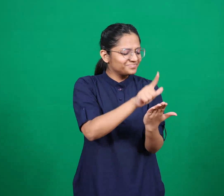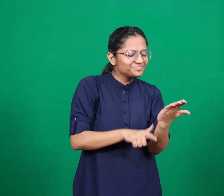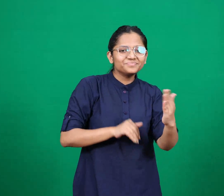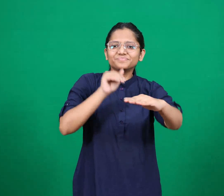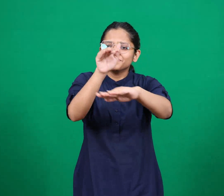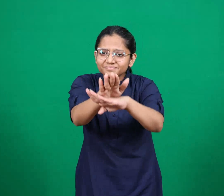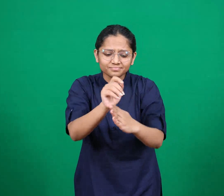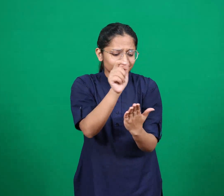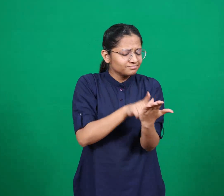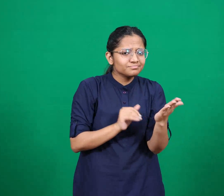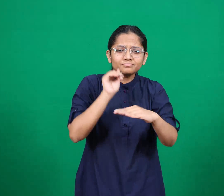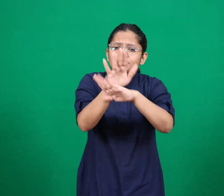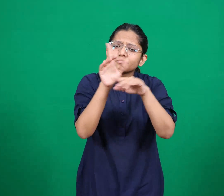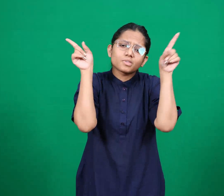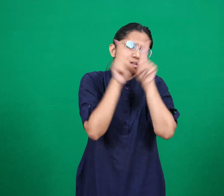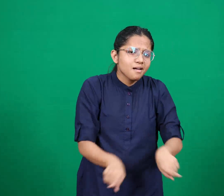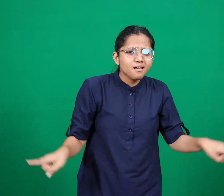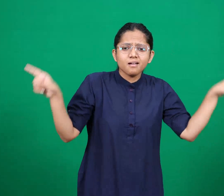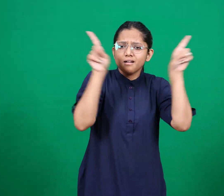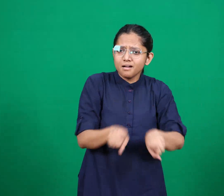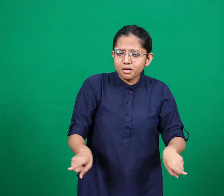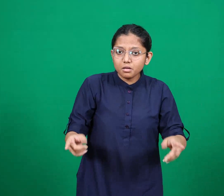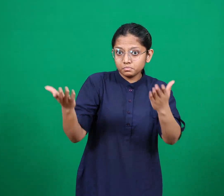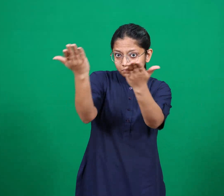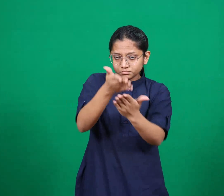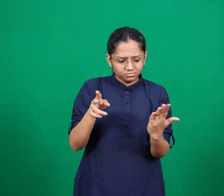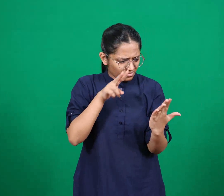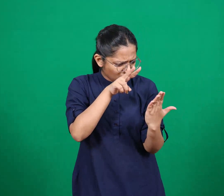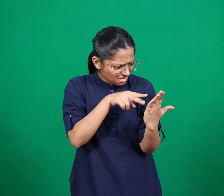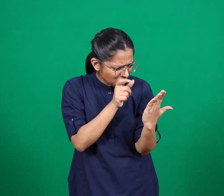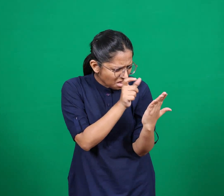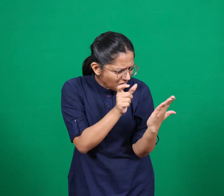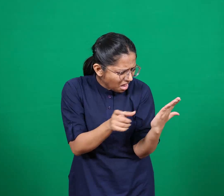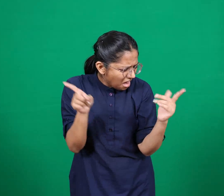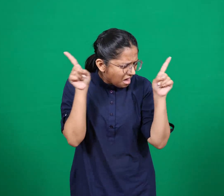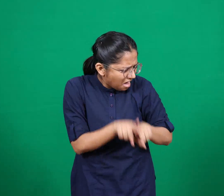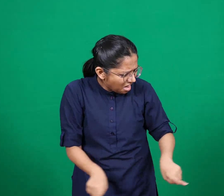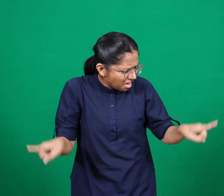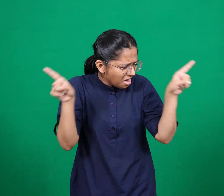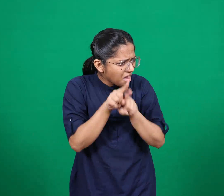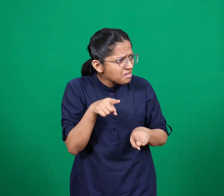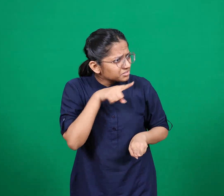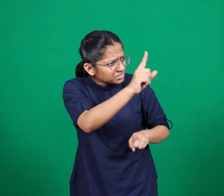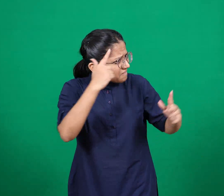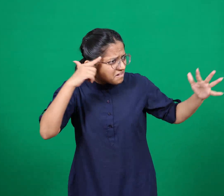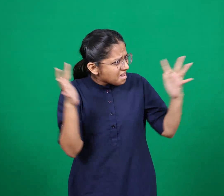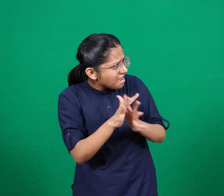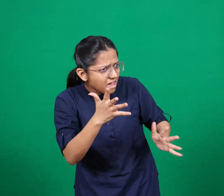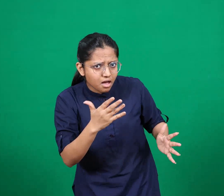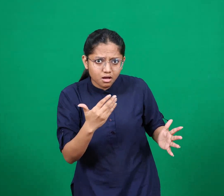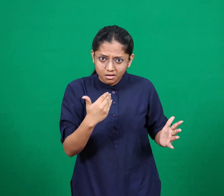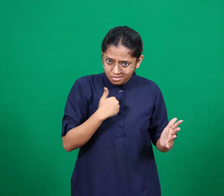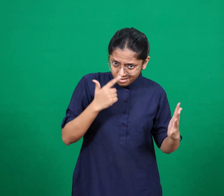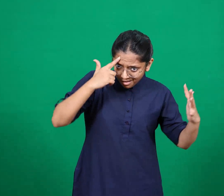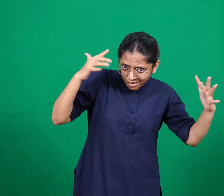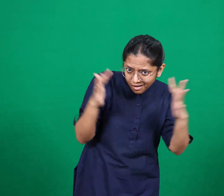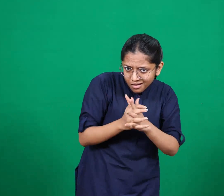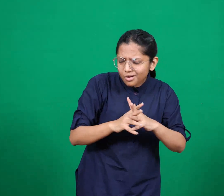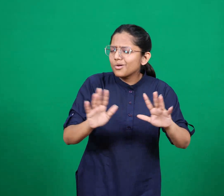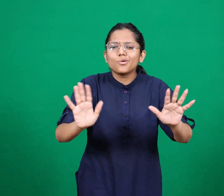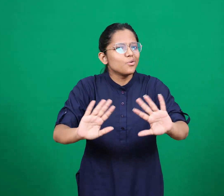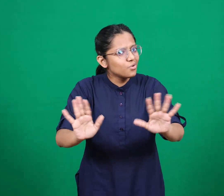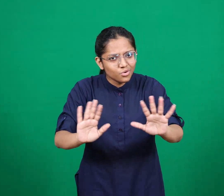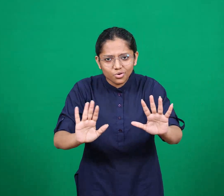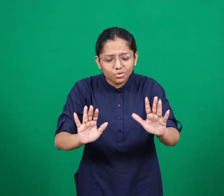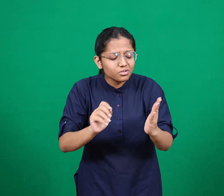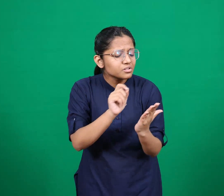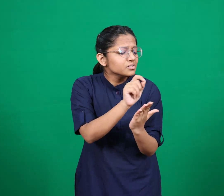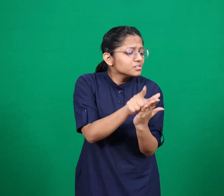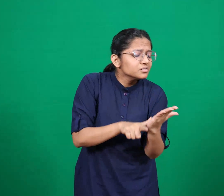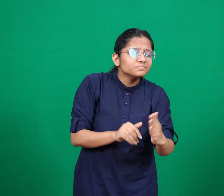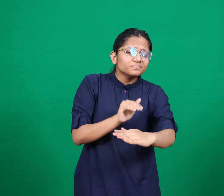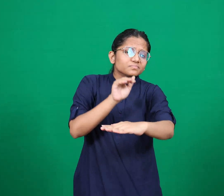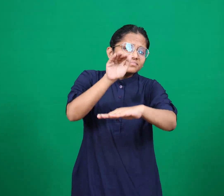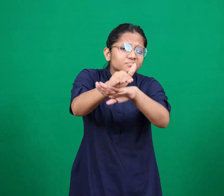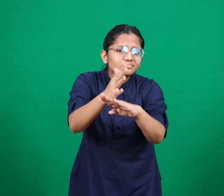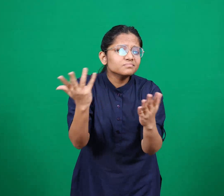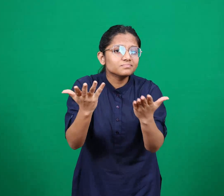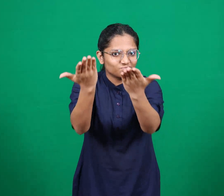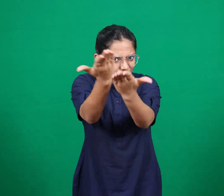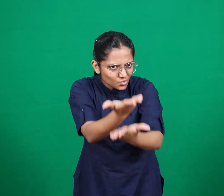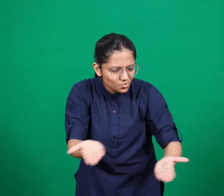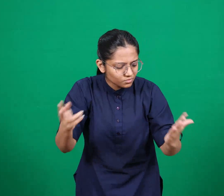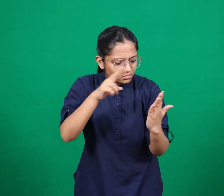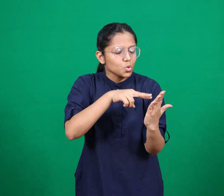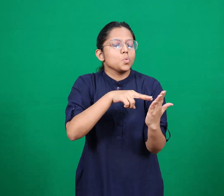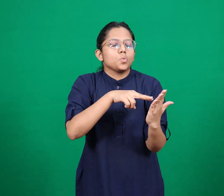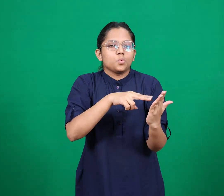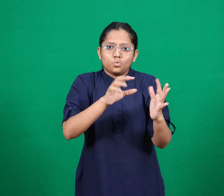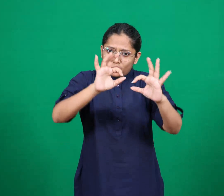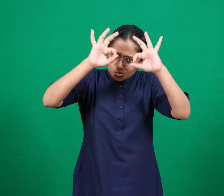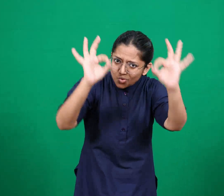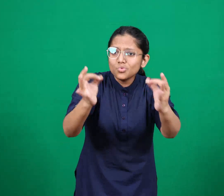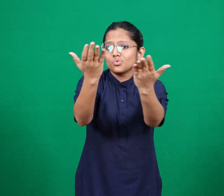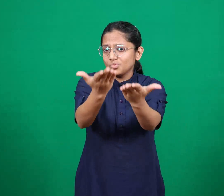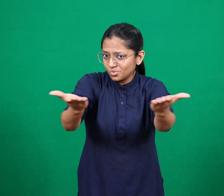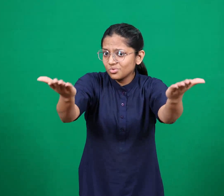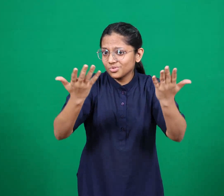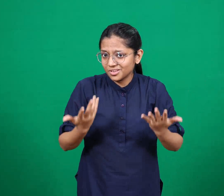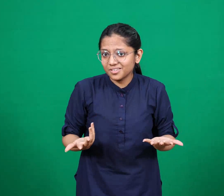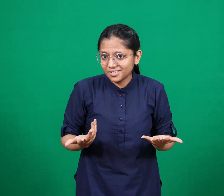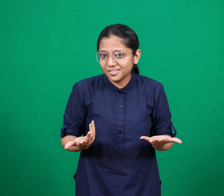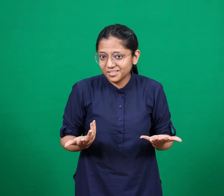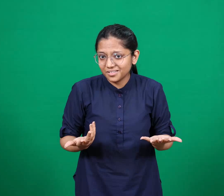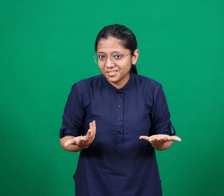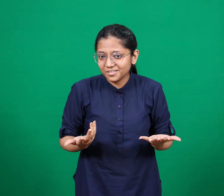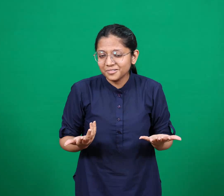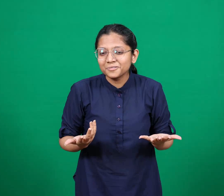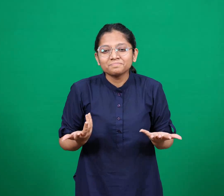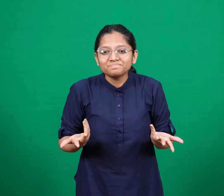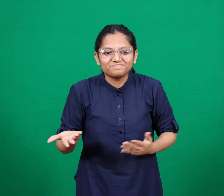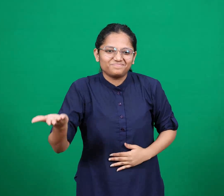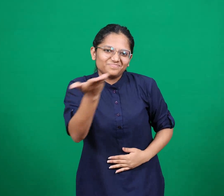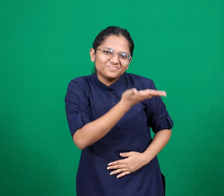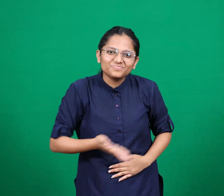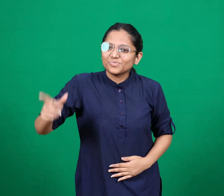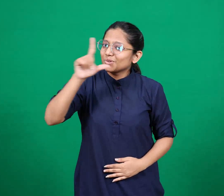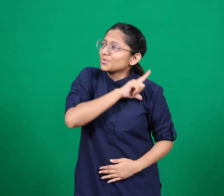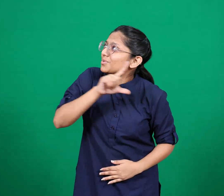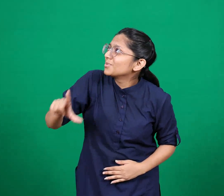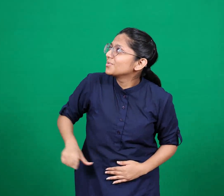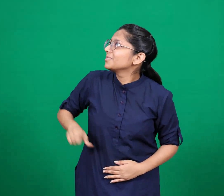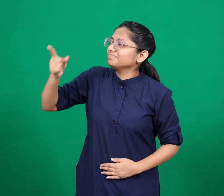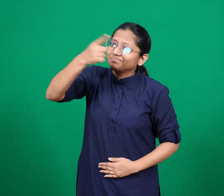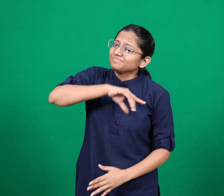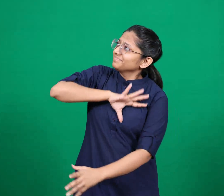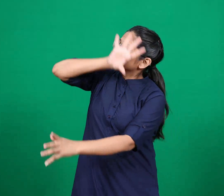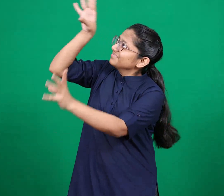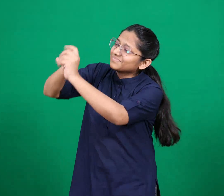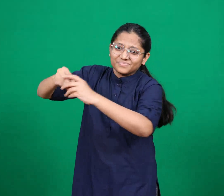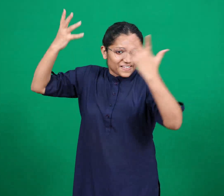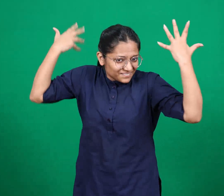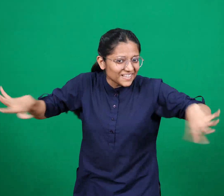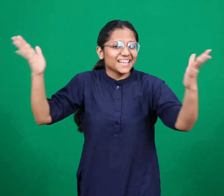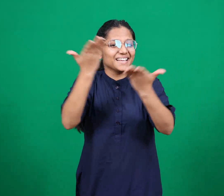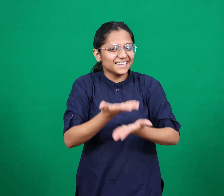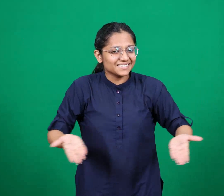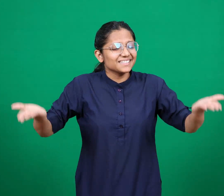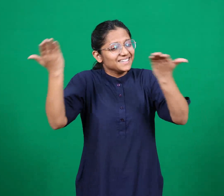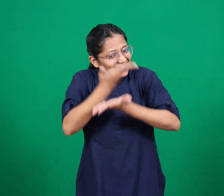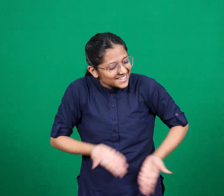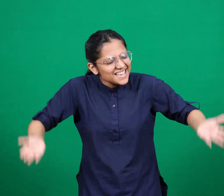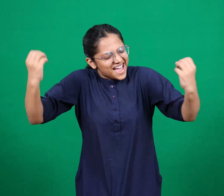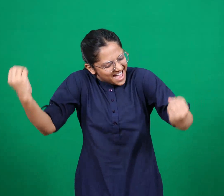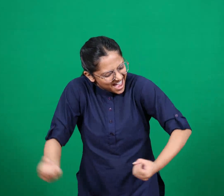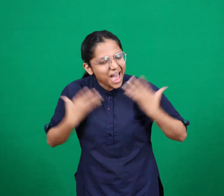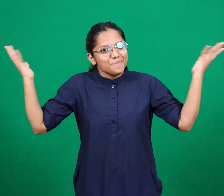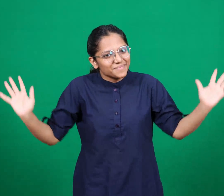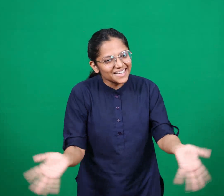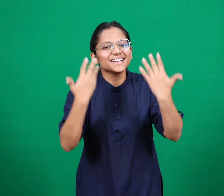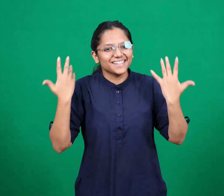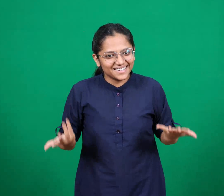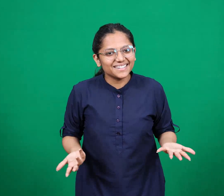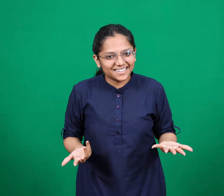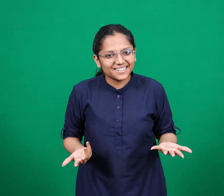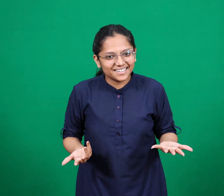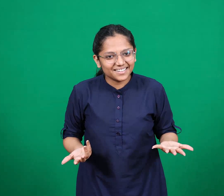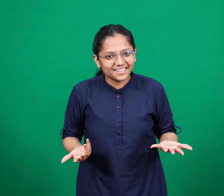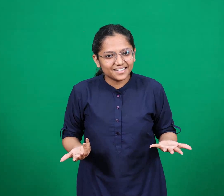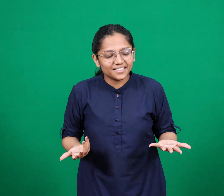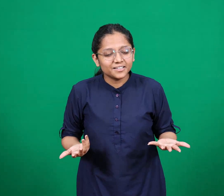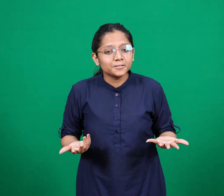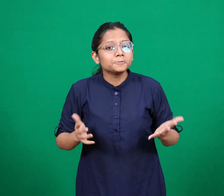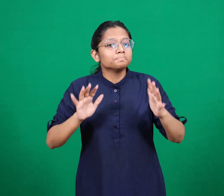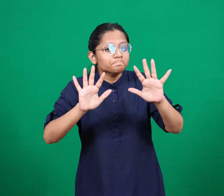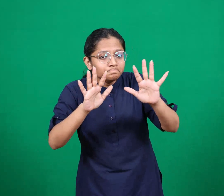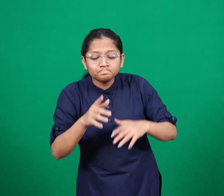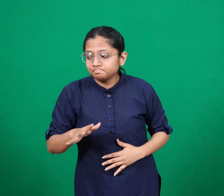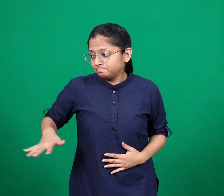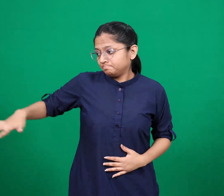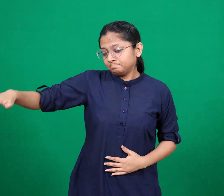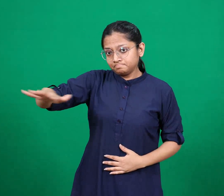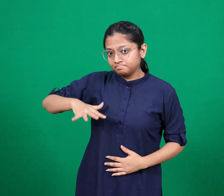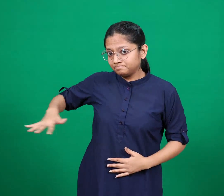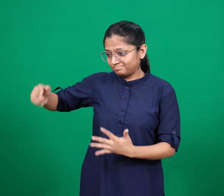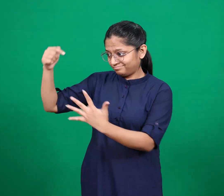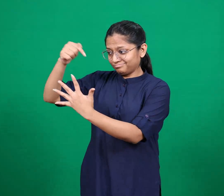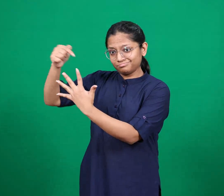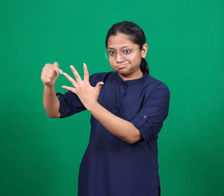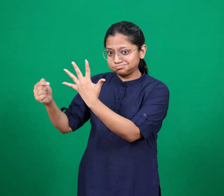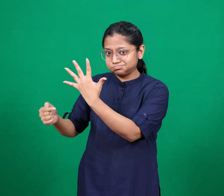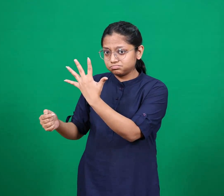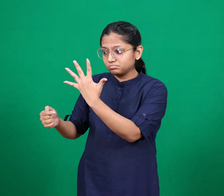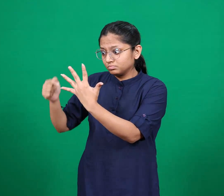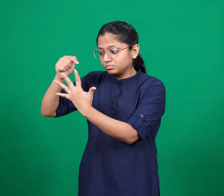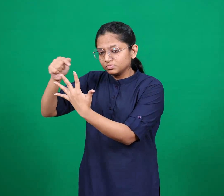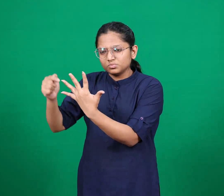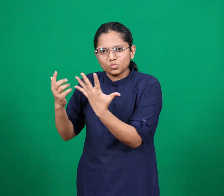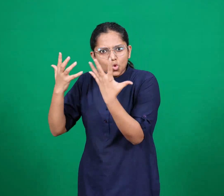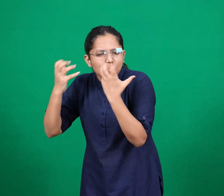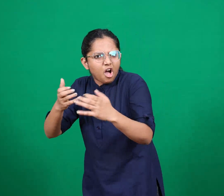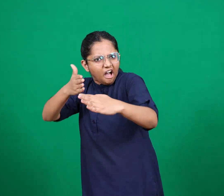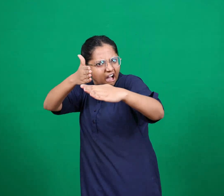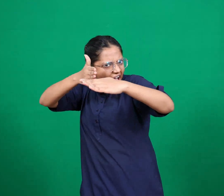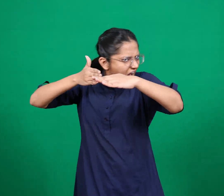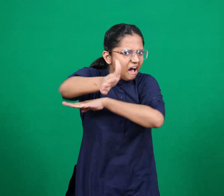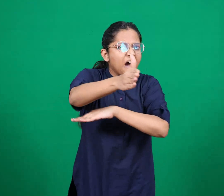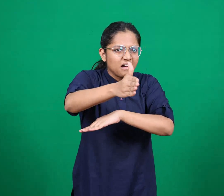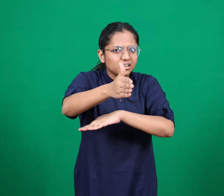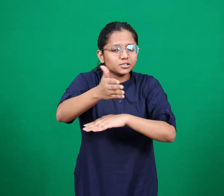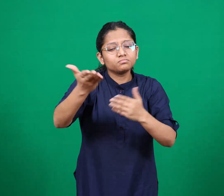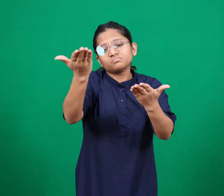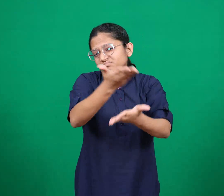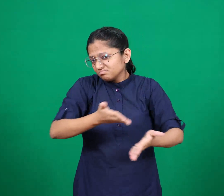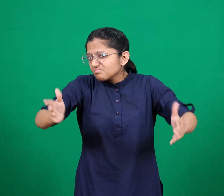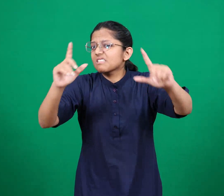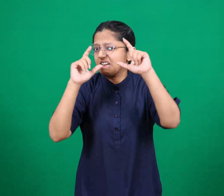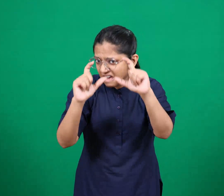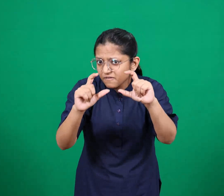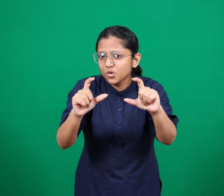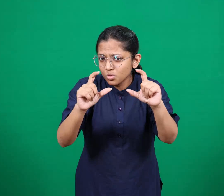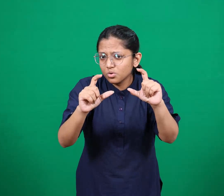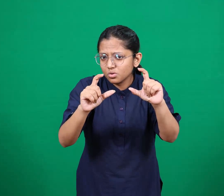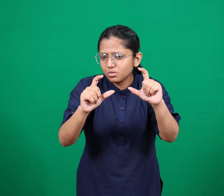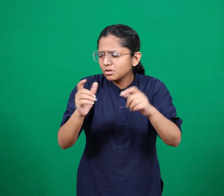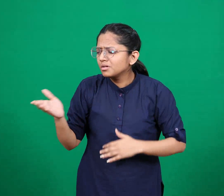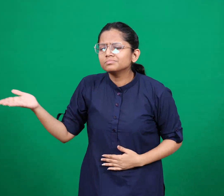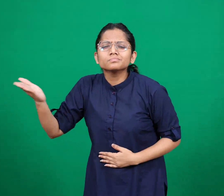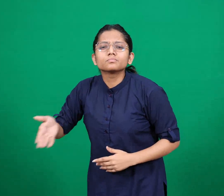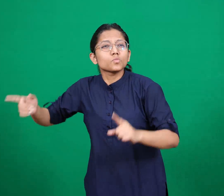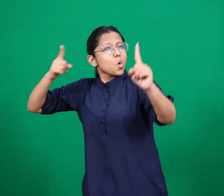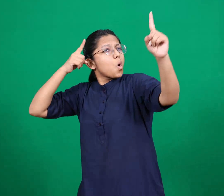It is no trouble for me to write the same things to you again, and it is a safeguard for you.